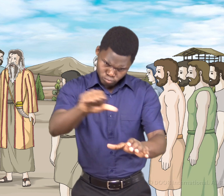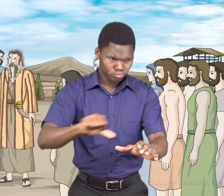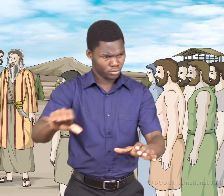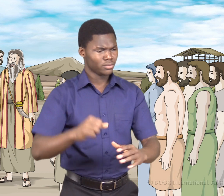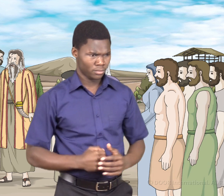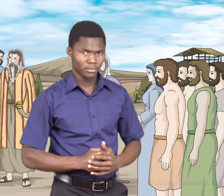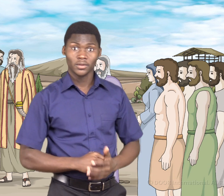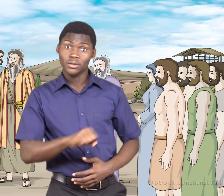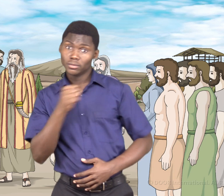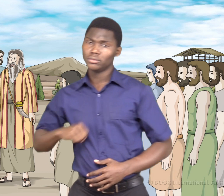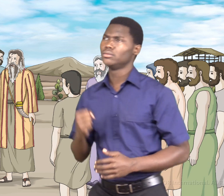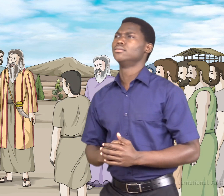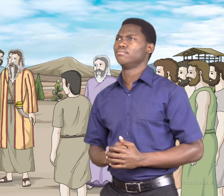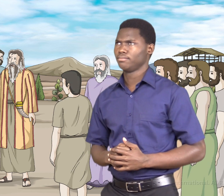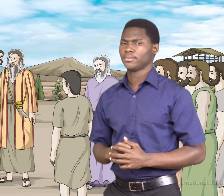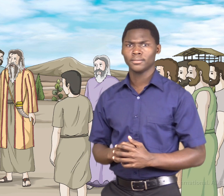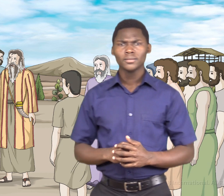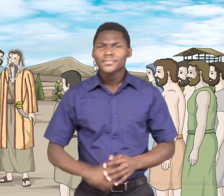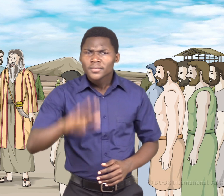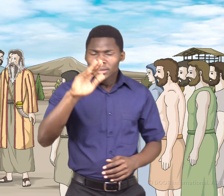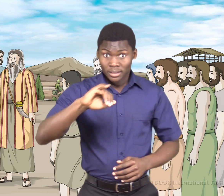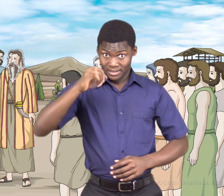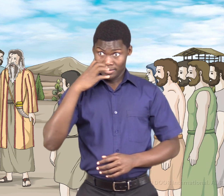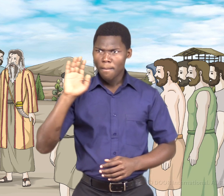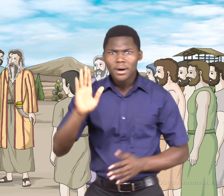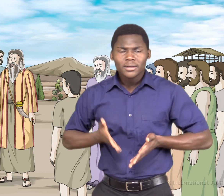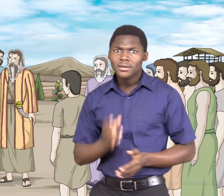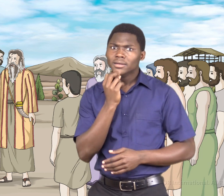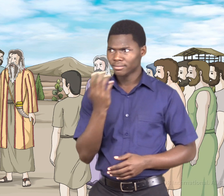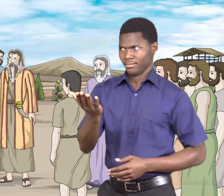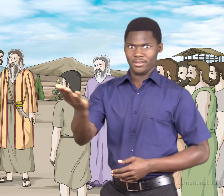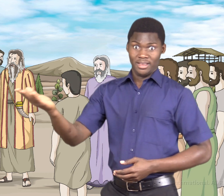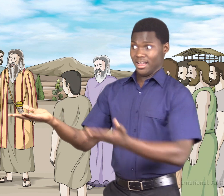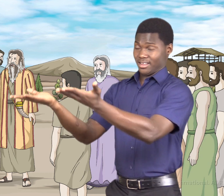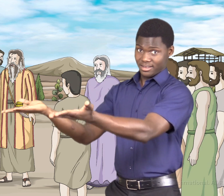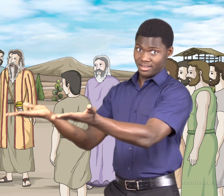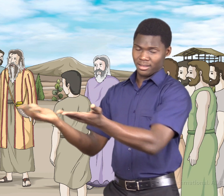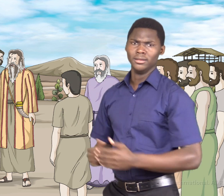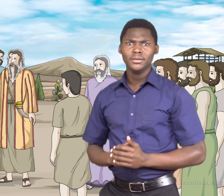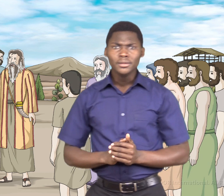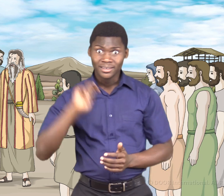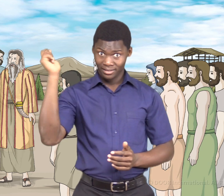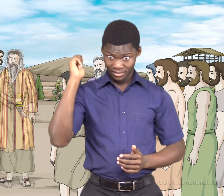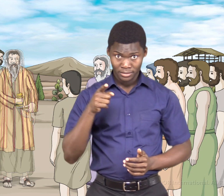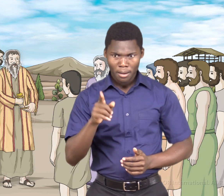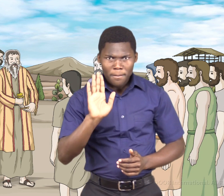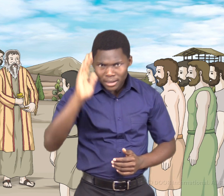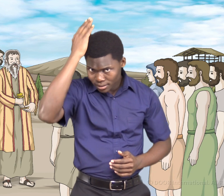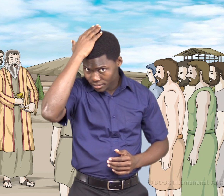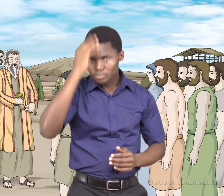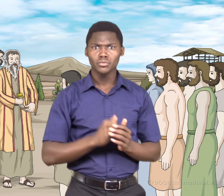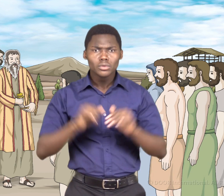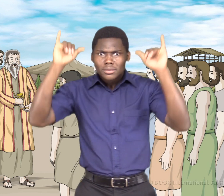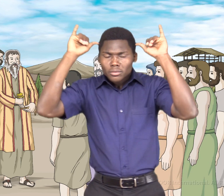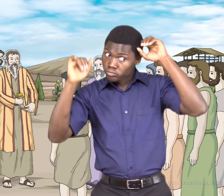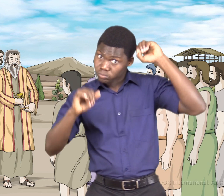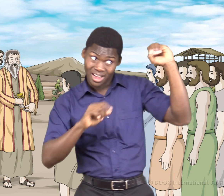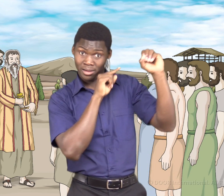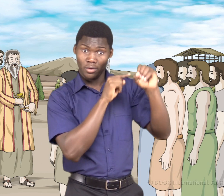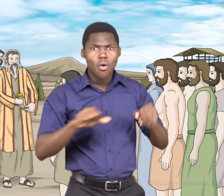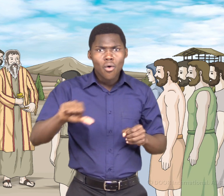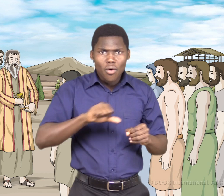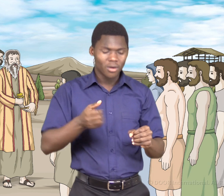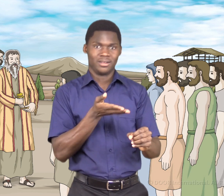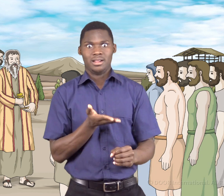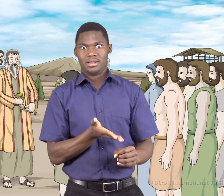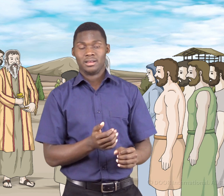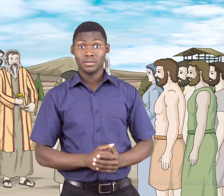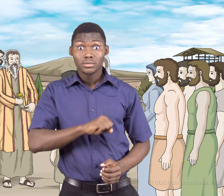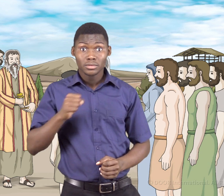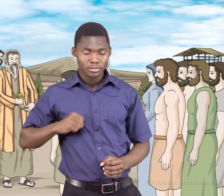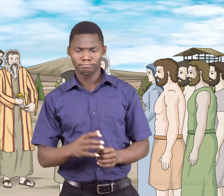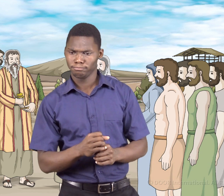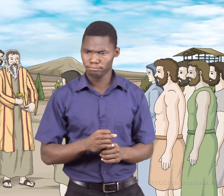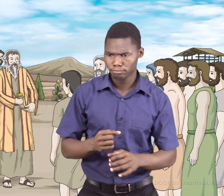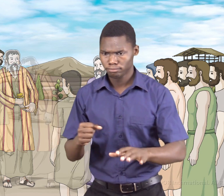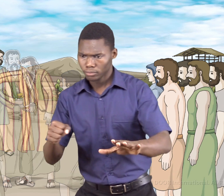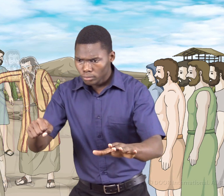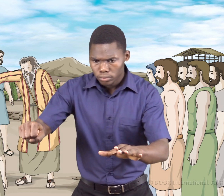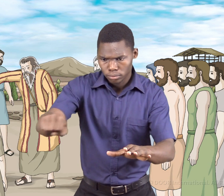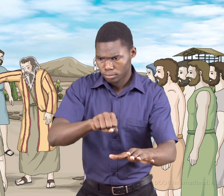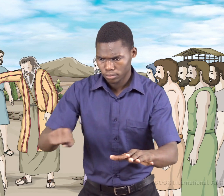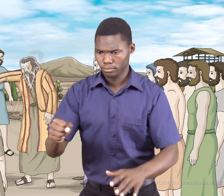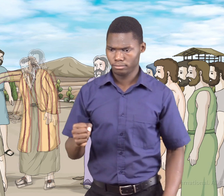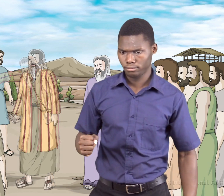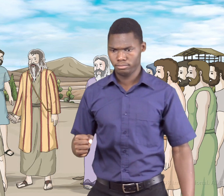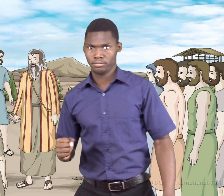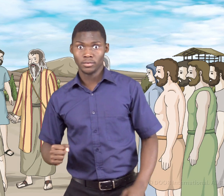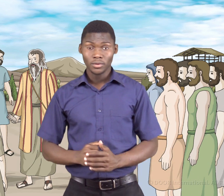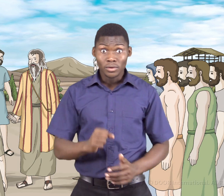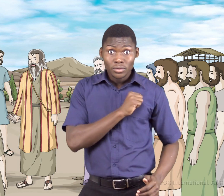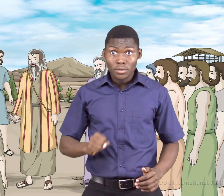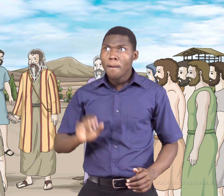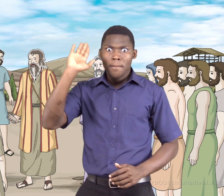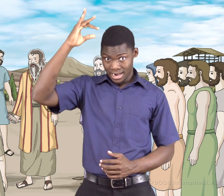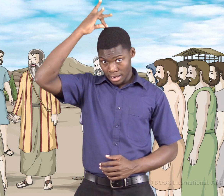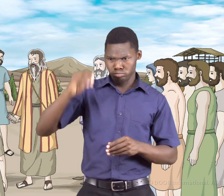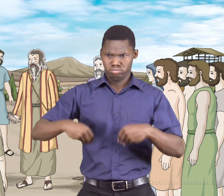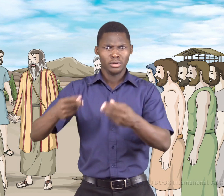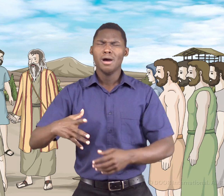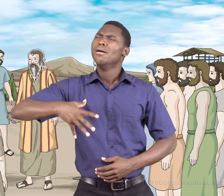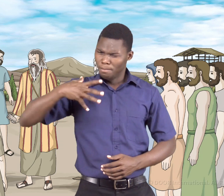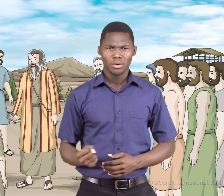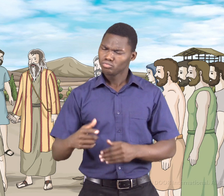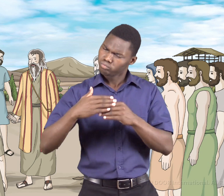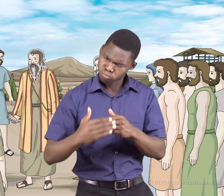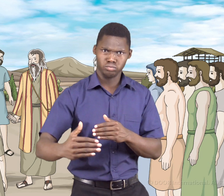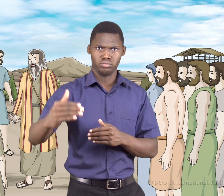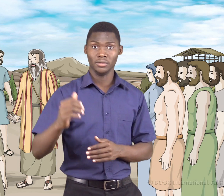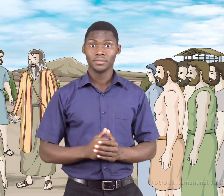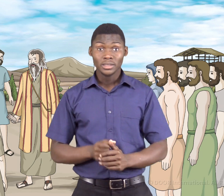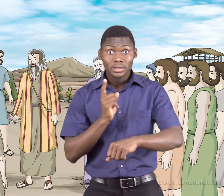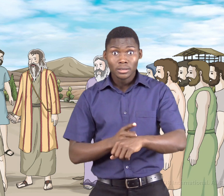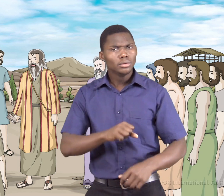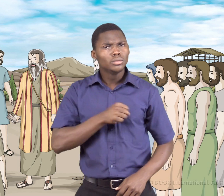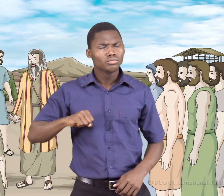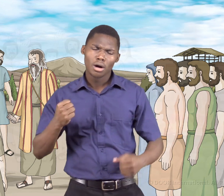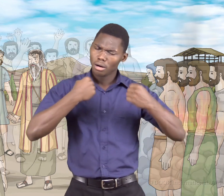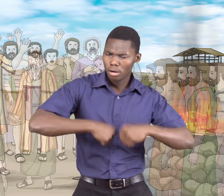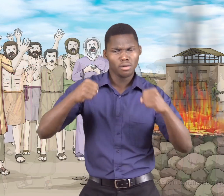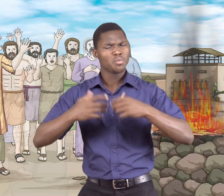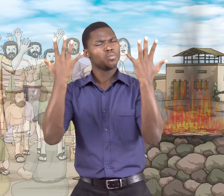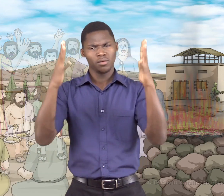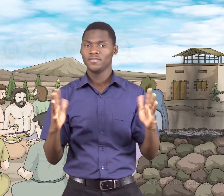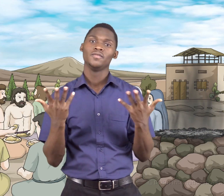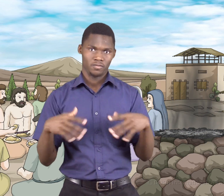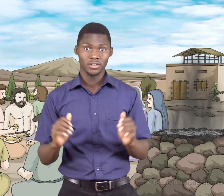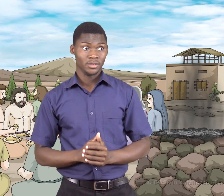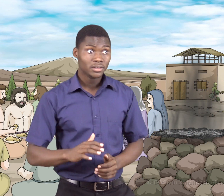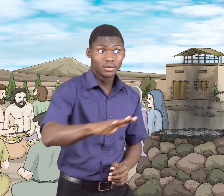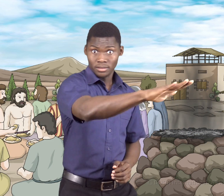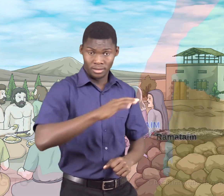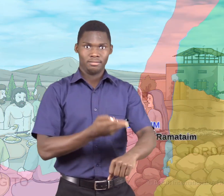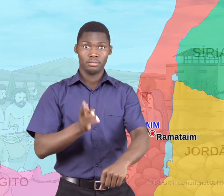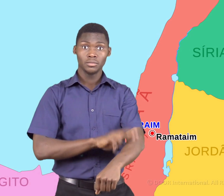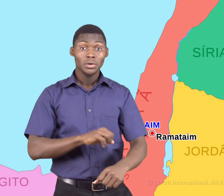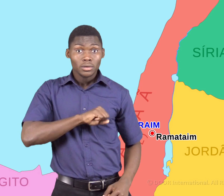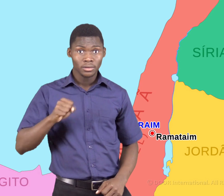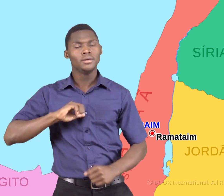So Samuel took the horn of oil and anointed him in the presence of his brothers, and the Spirit of the LORD rushed upon David from that day forward.